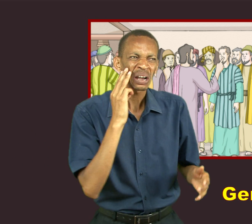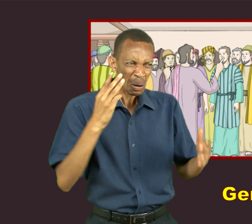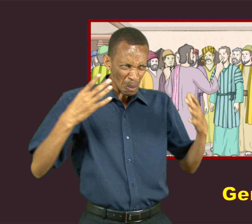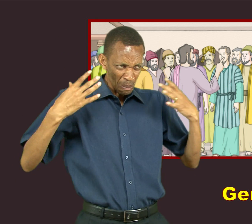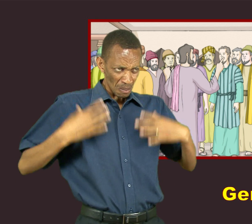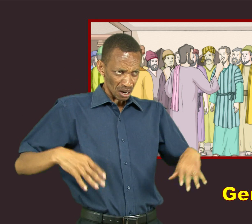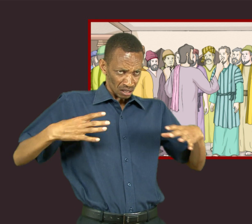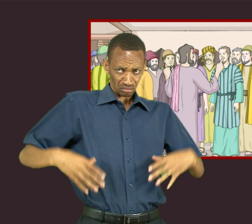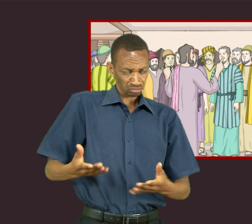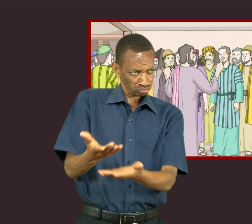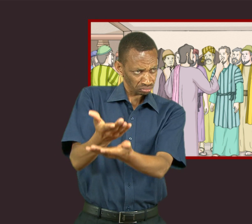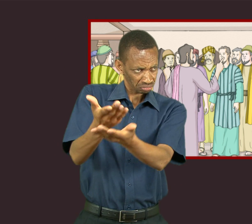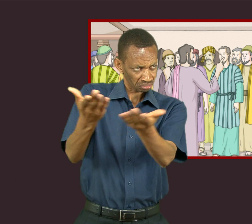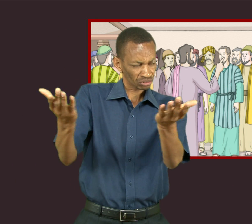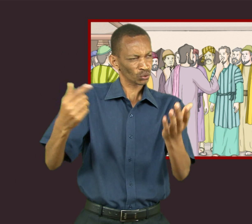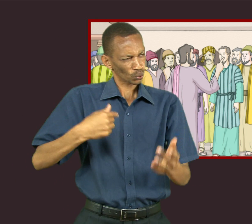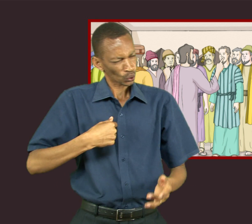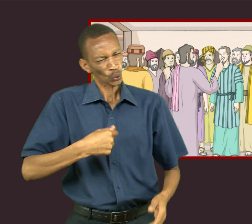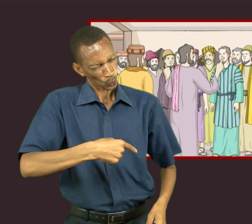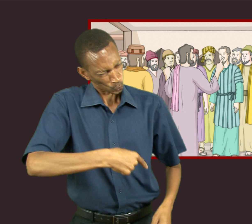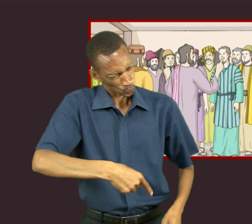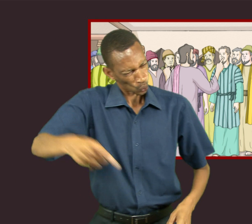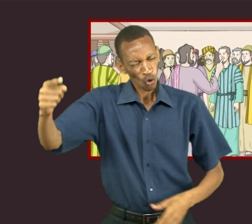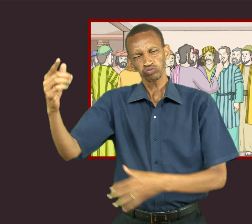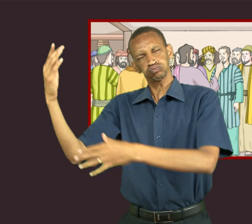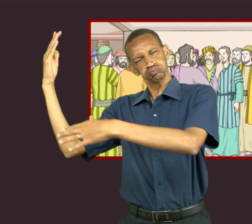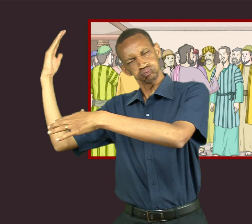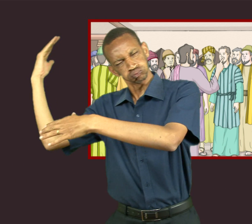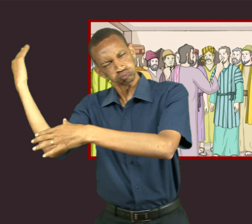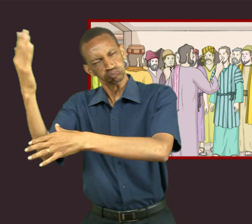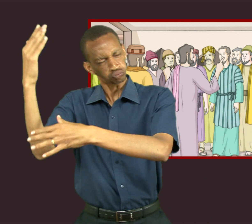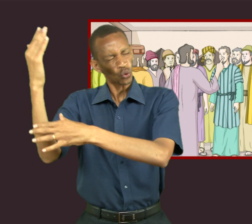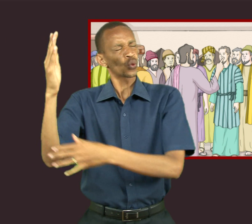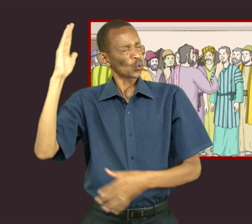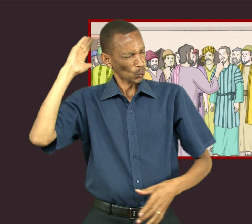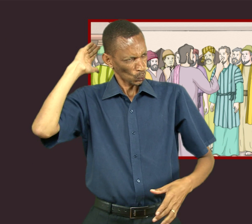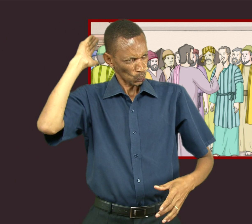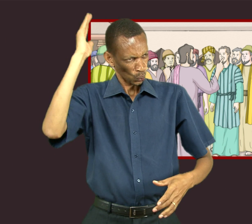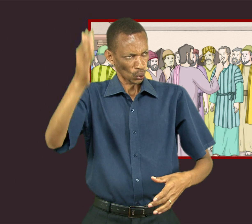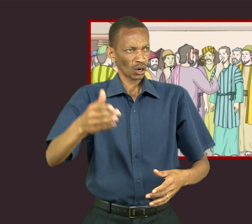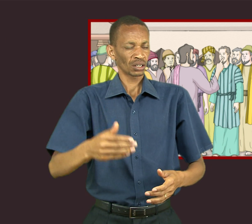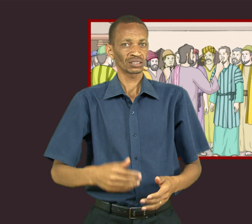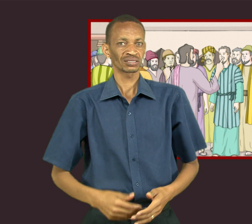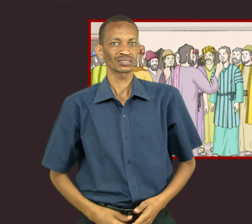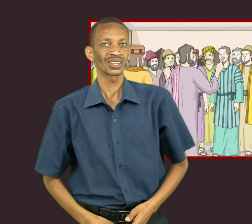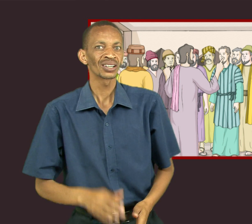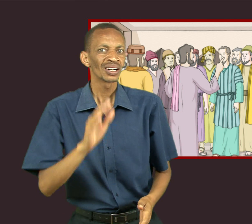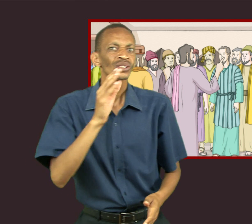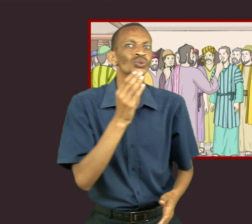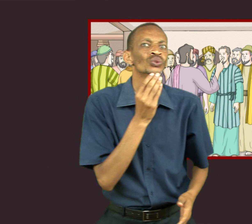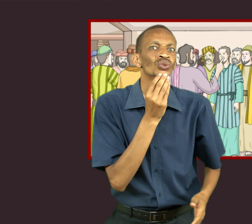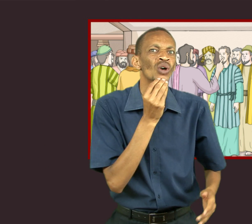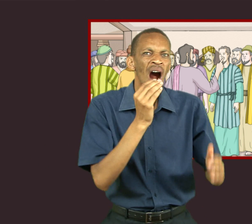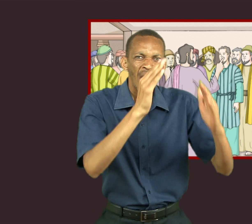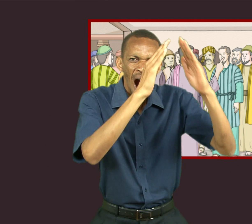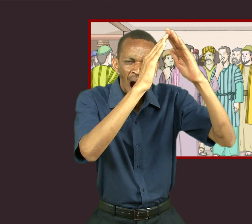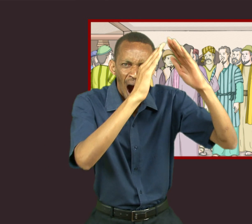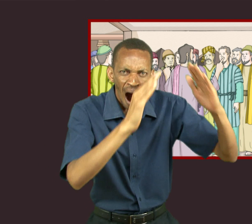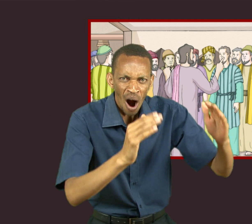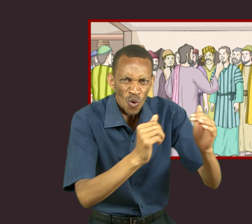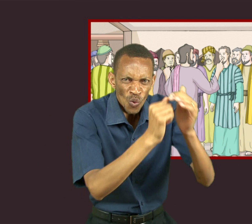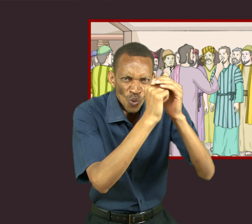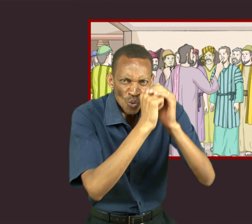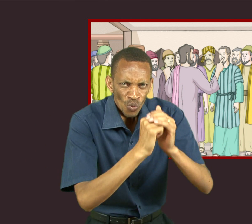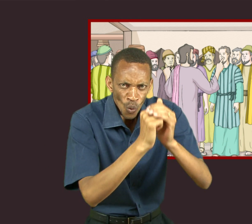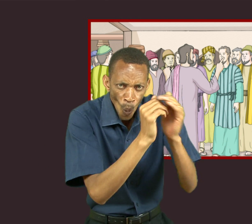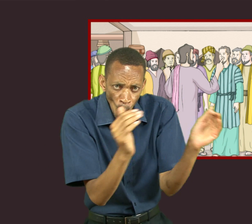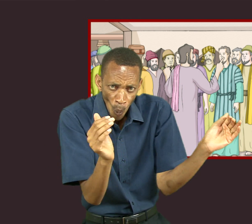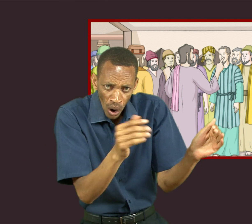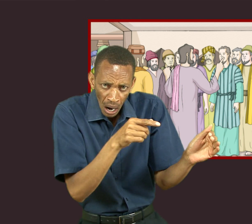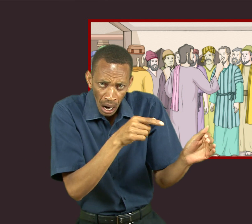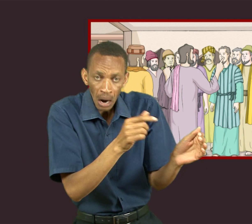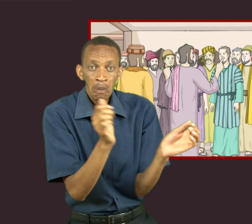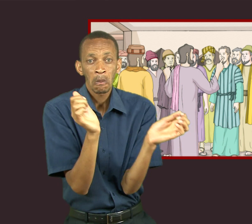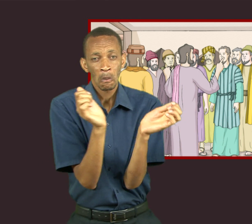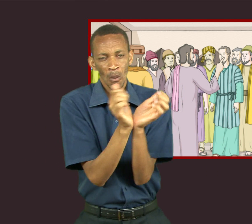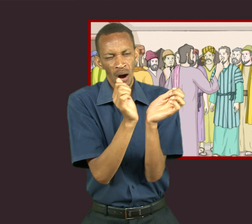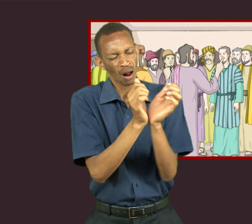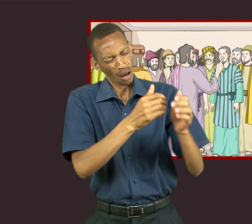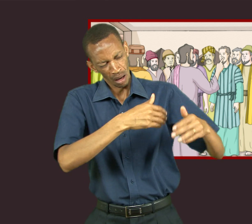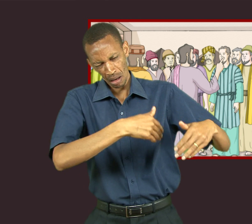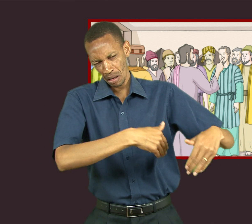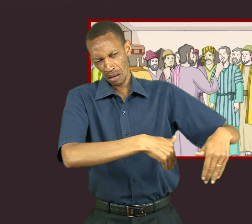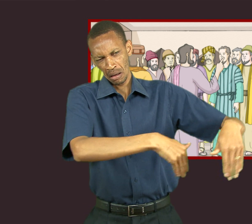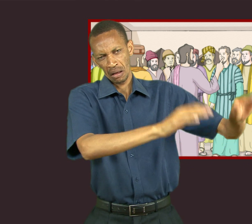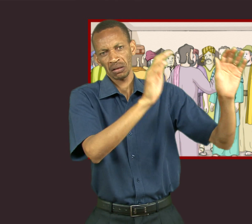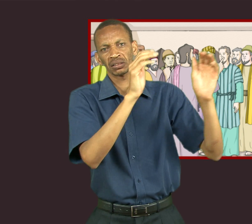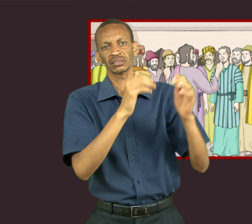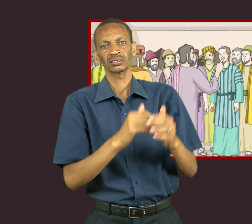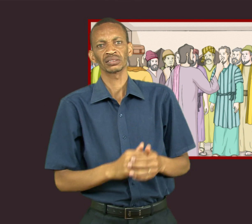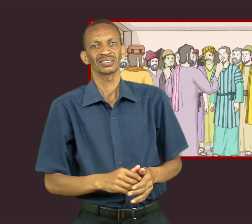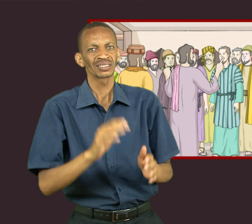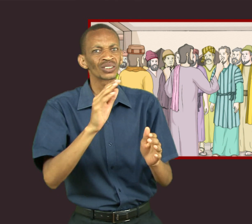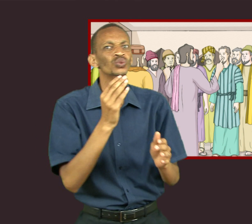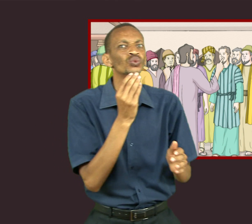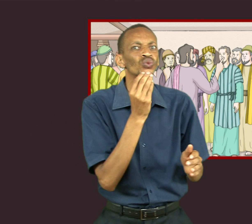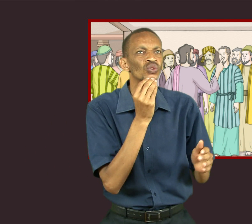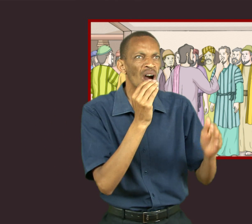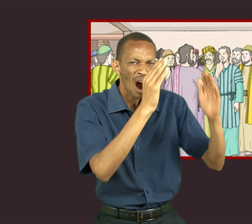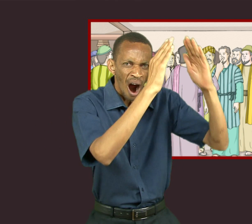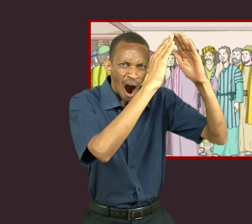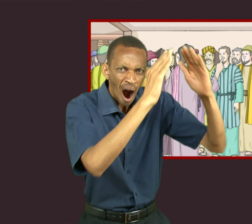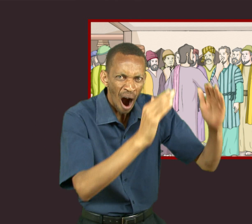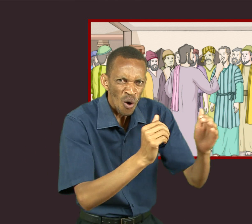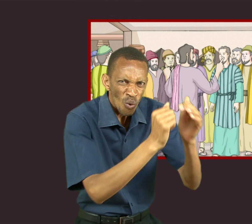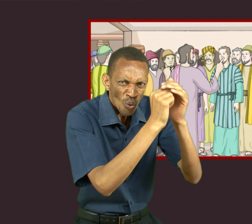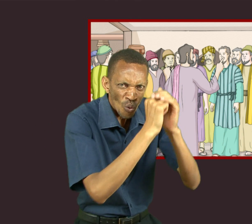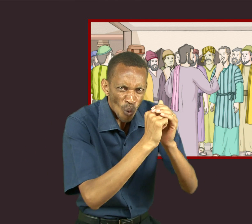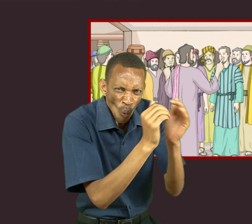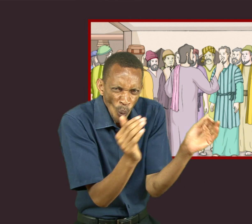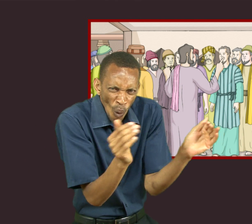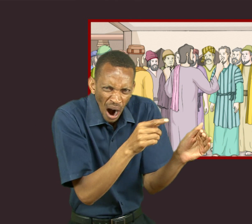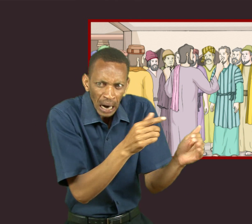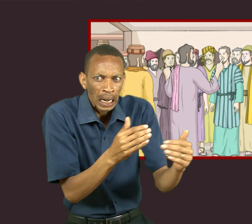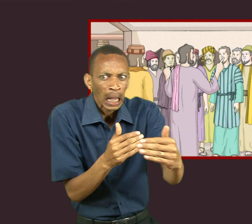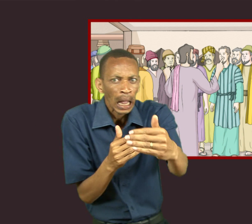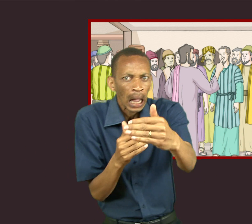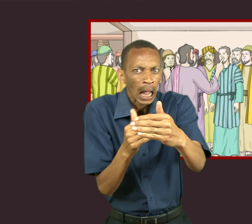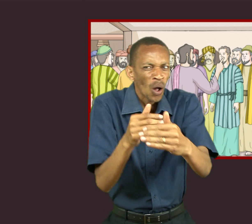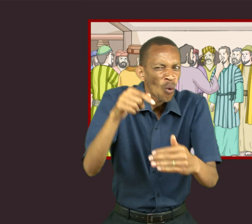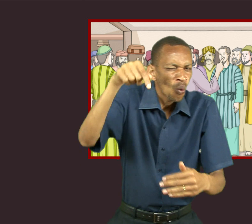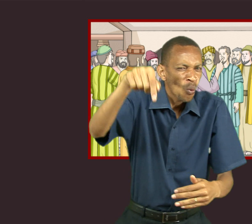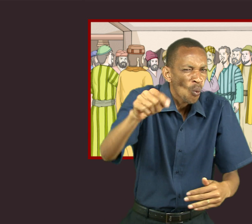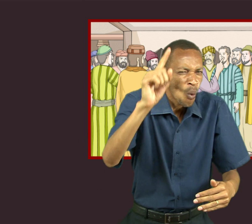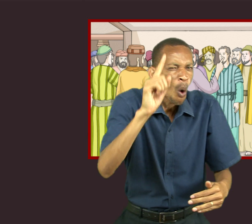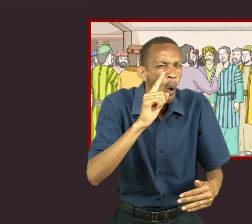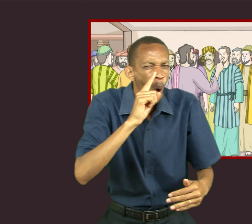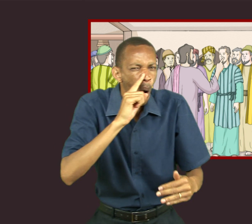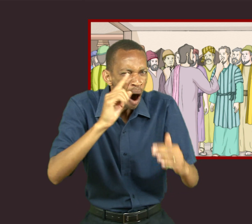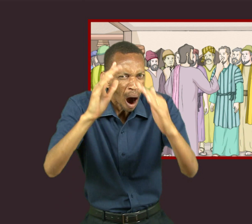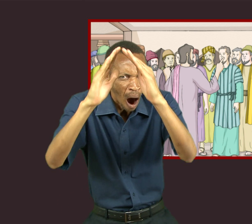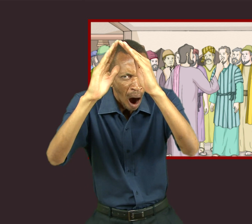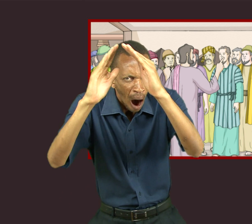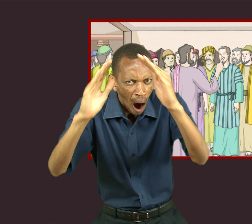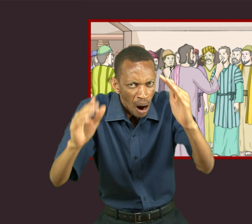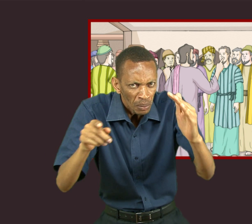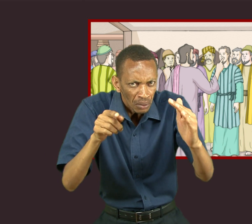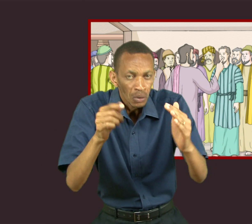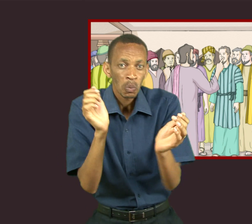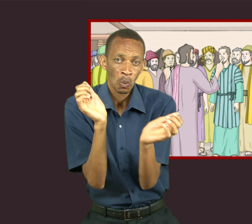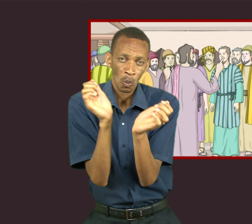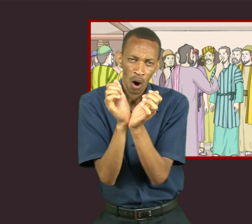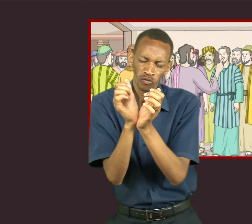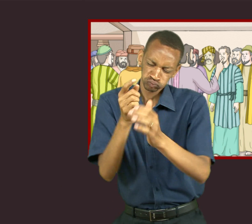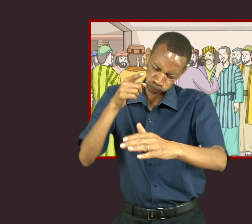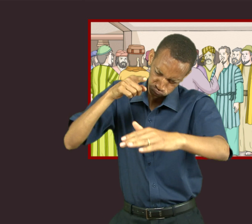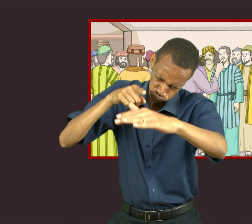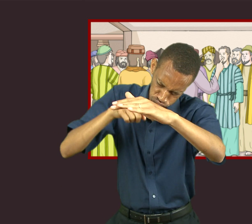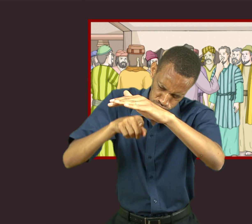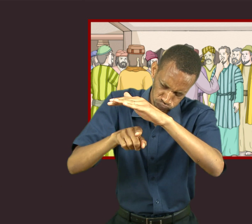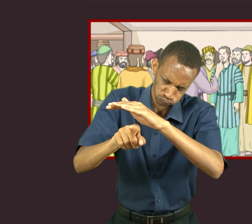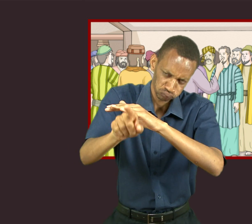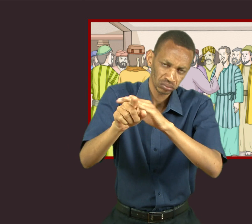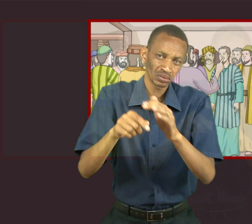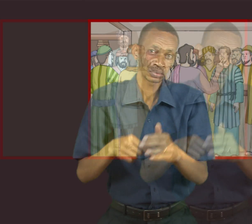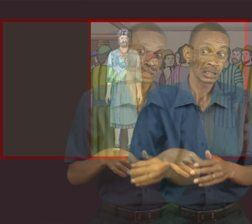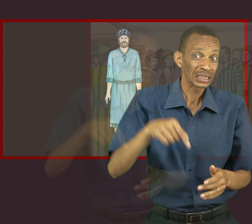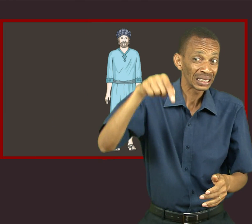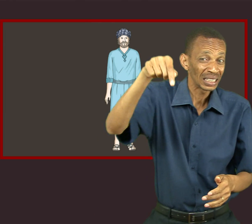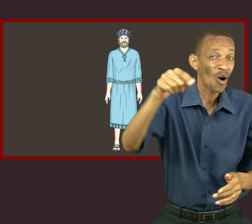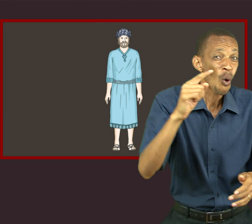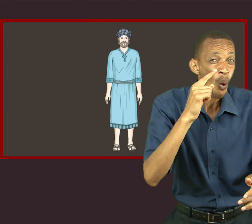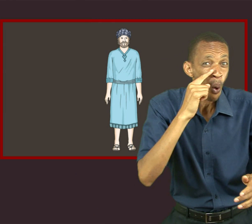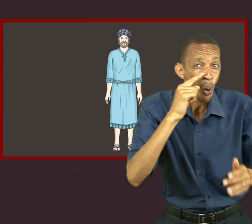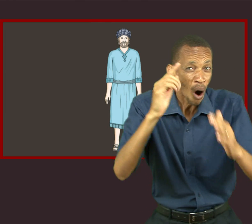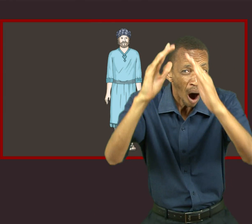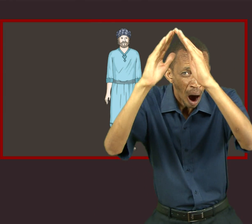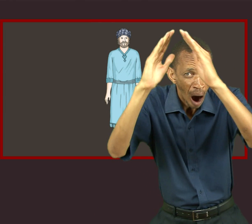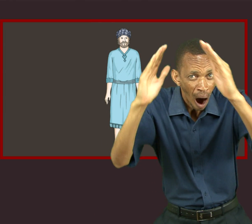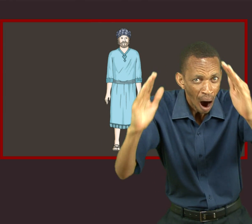From now on I will go to the Gentiles.”